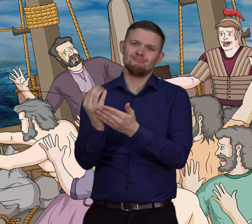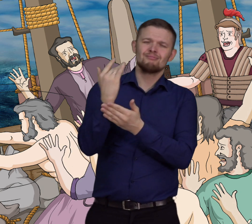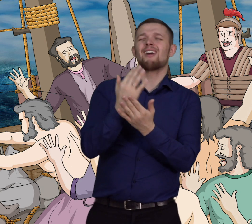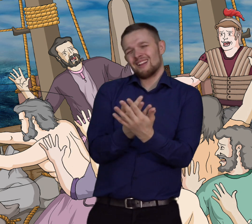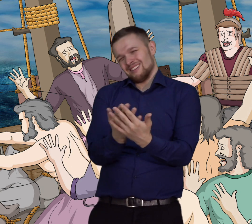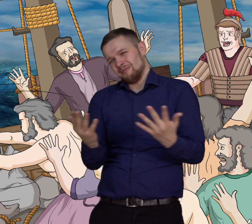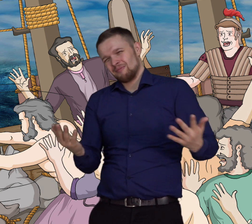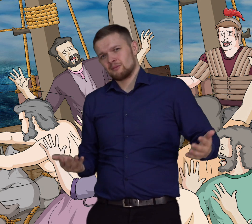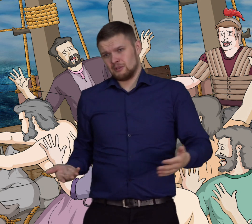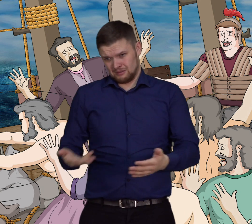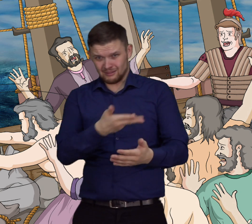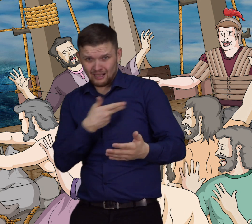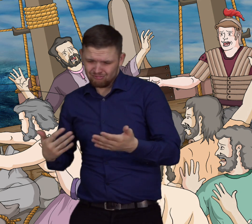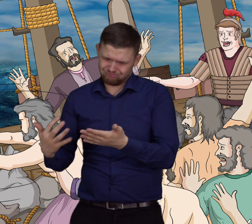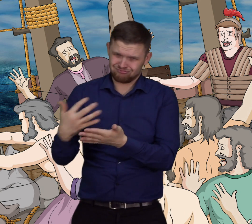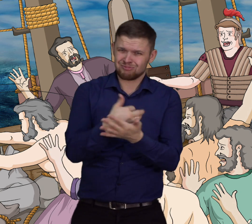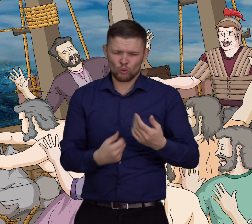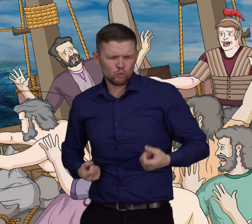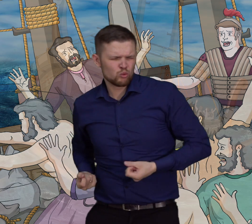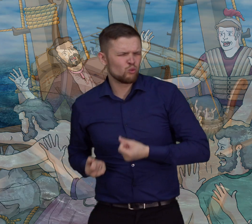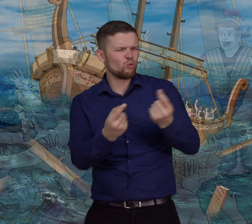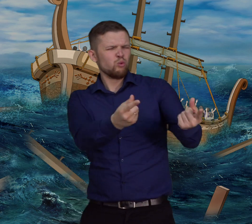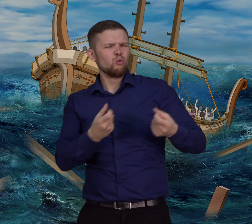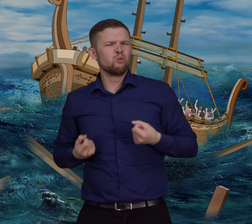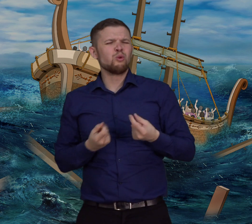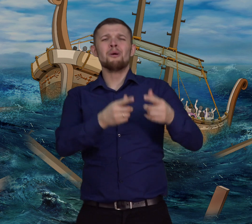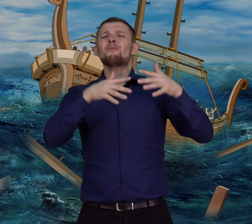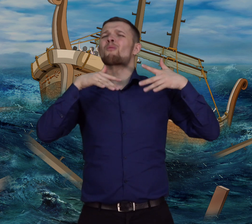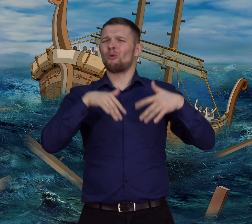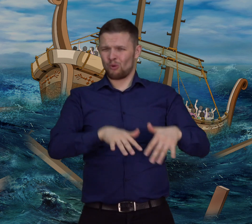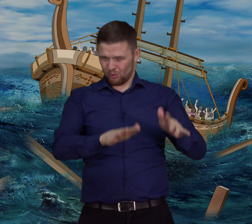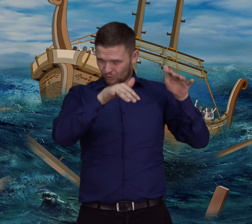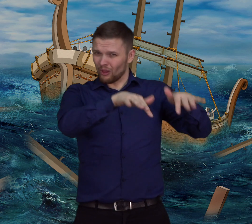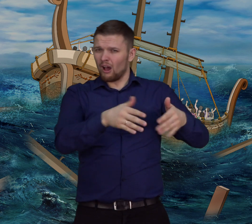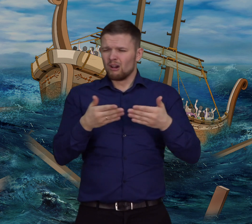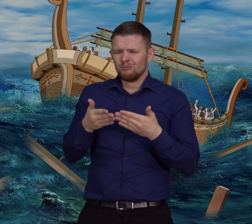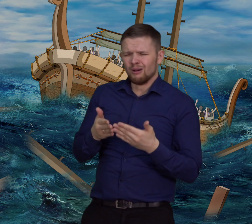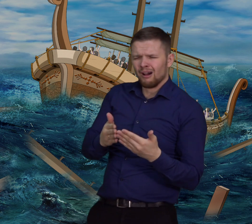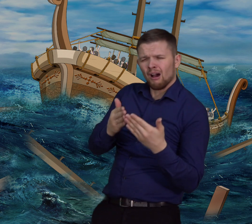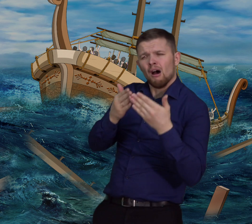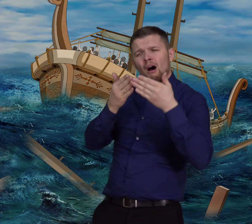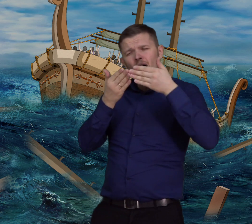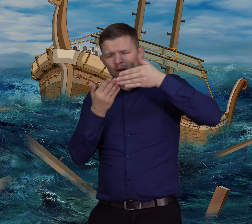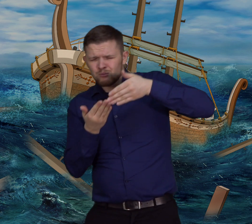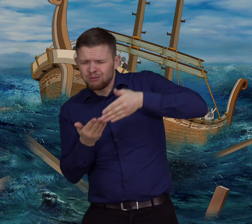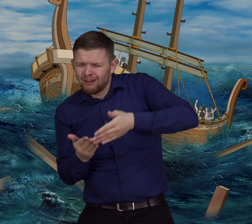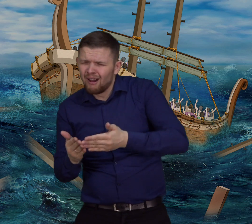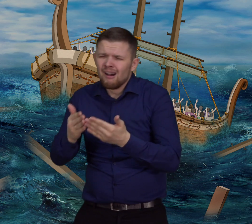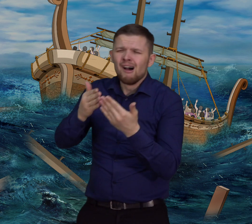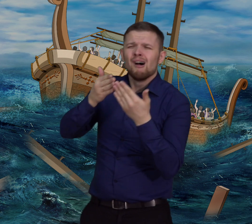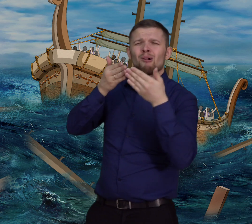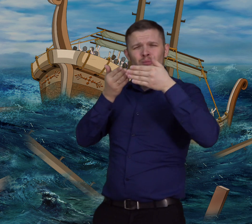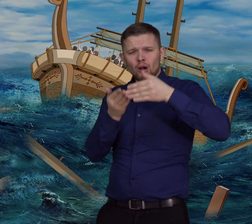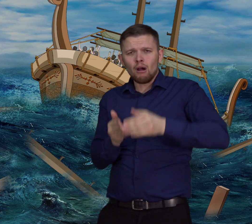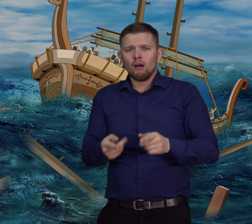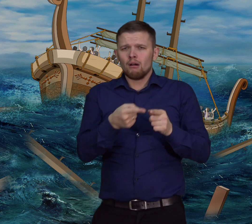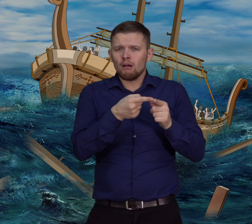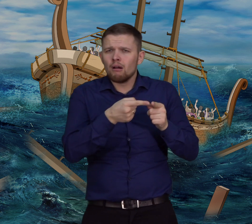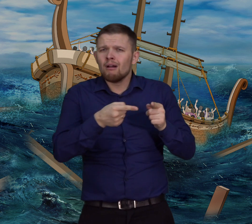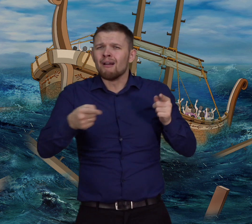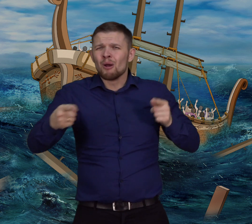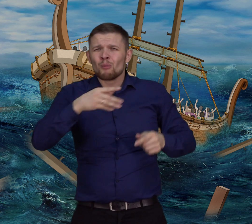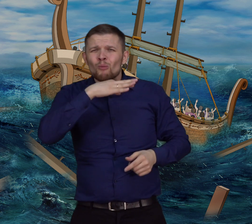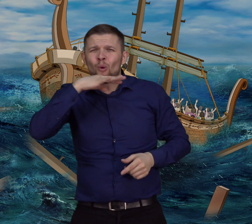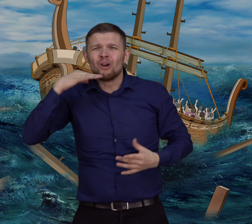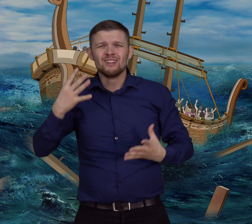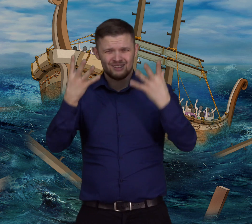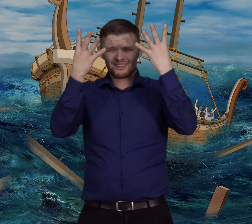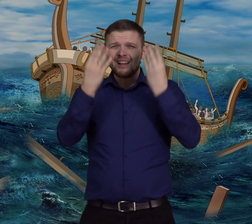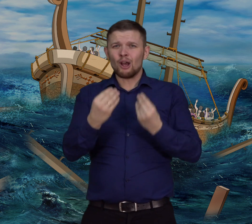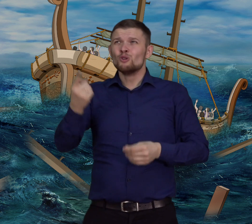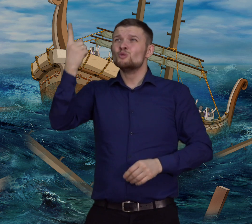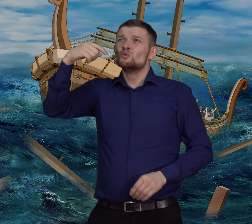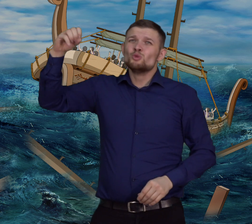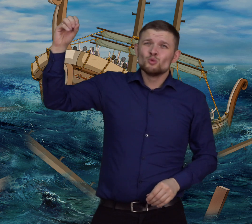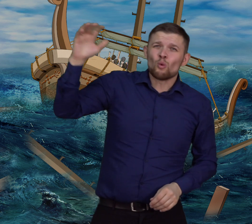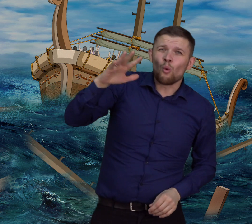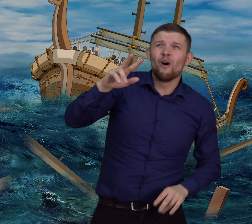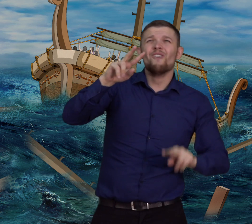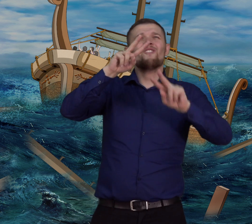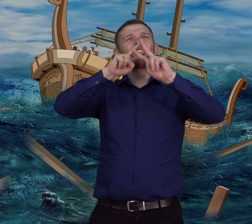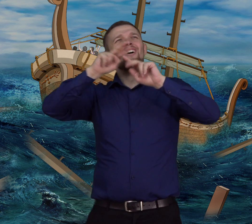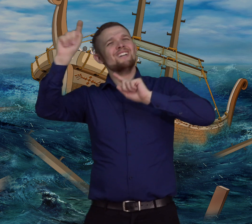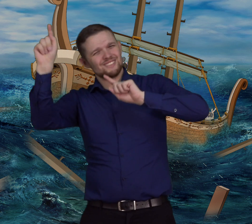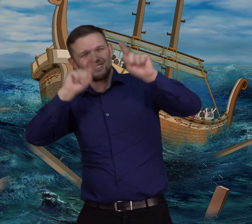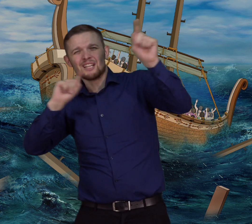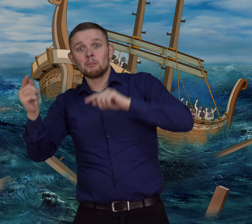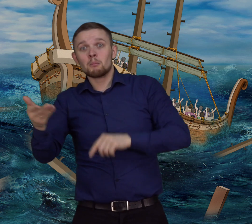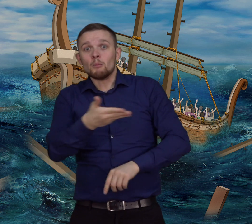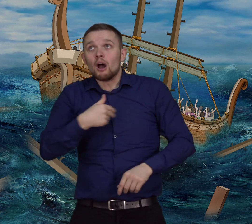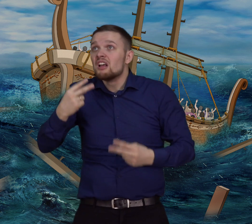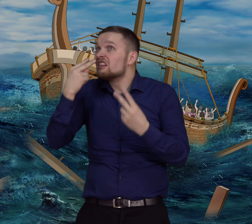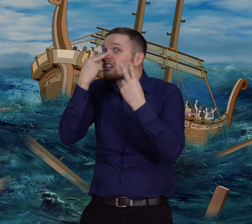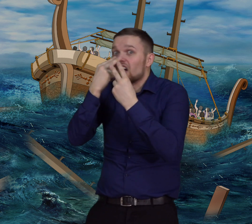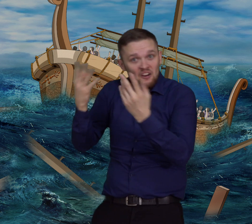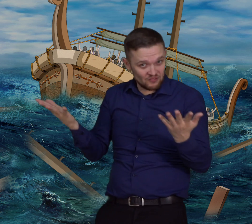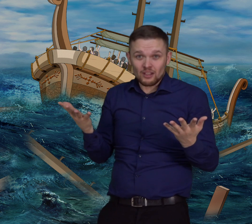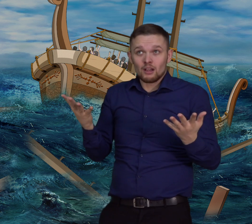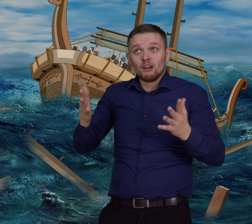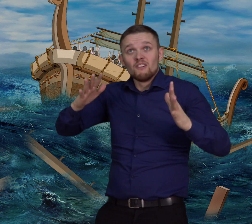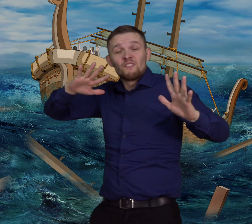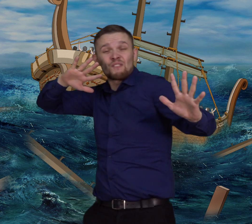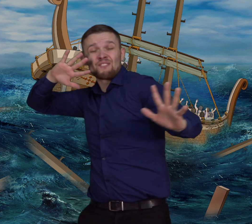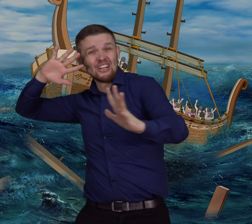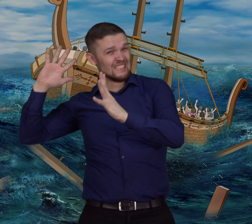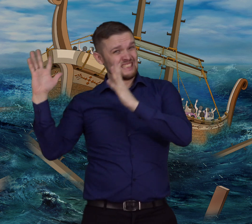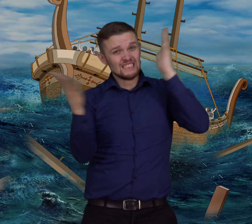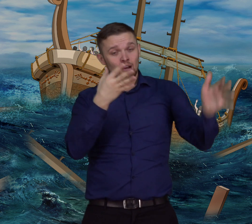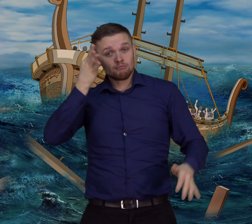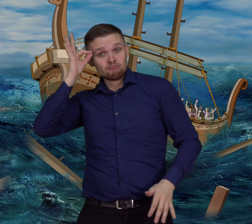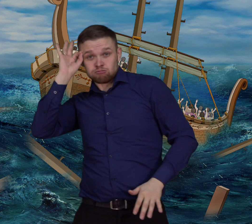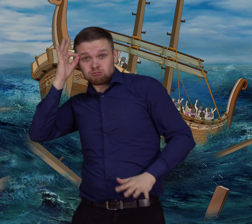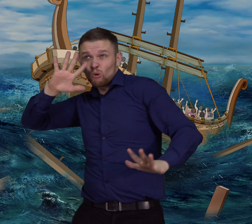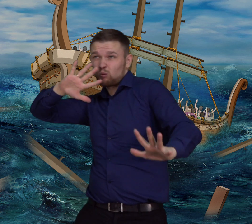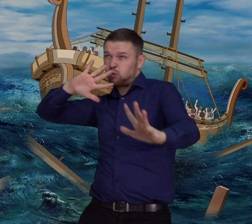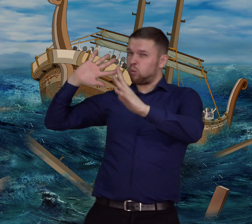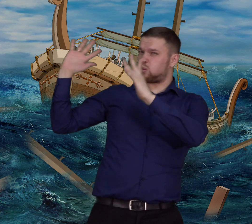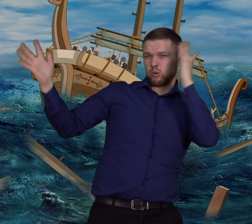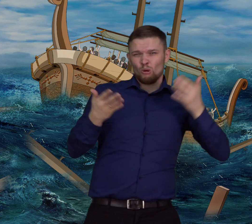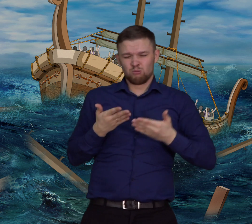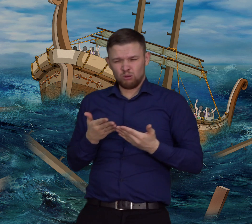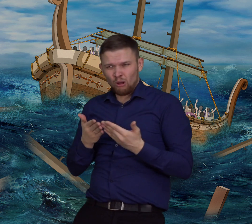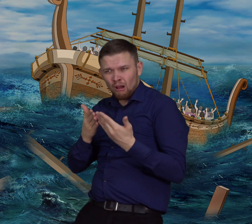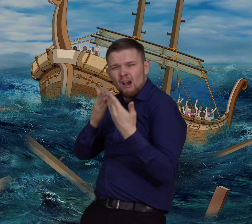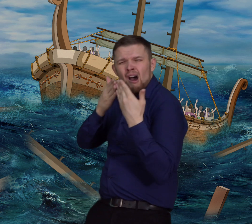On the third day, they threw the ship’s tackle overboard with their own hands.